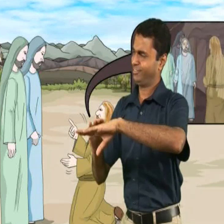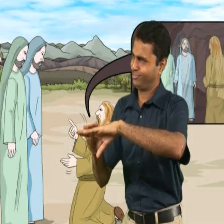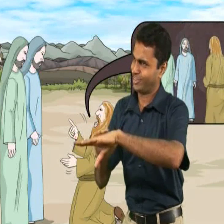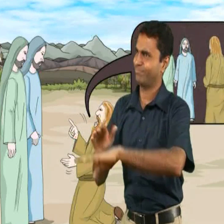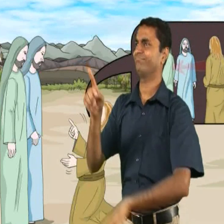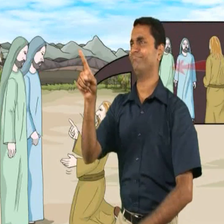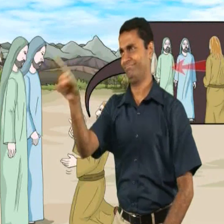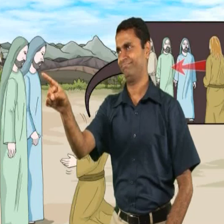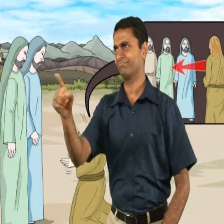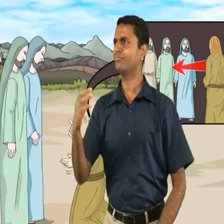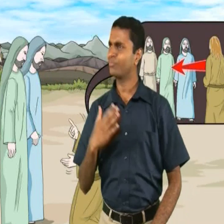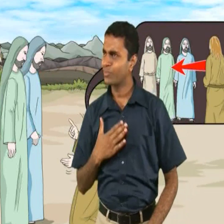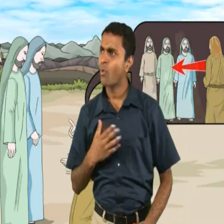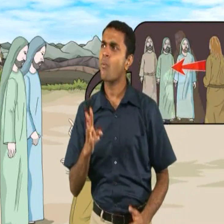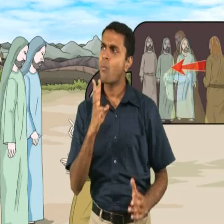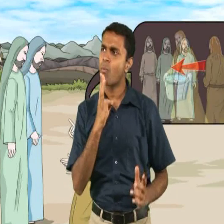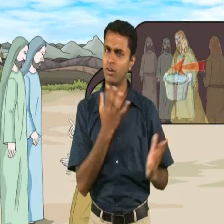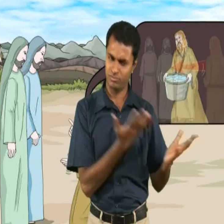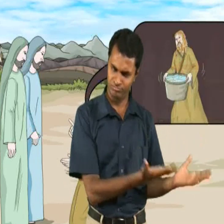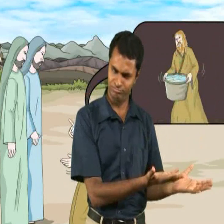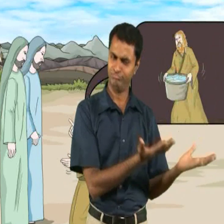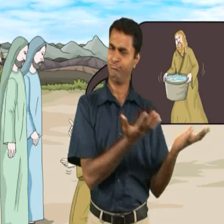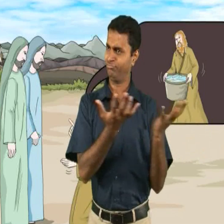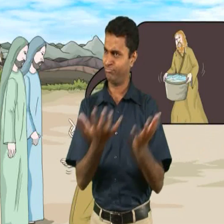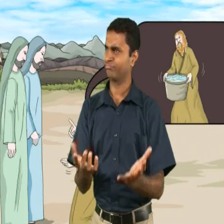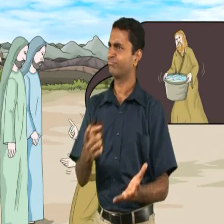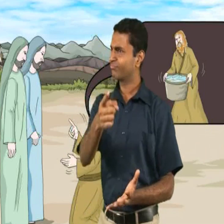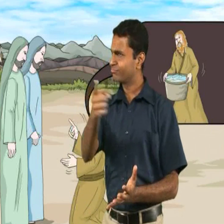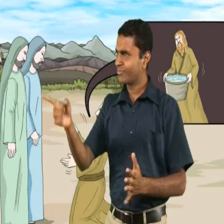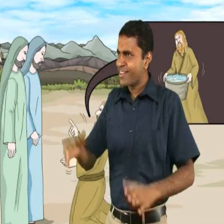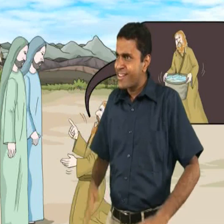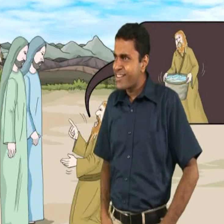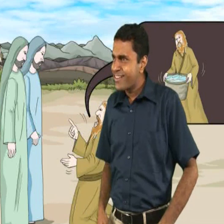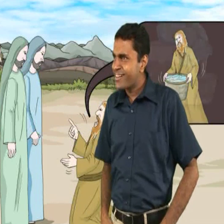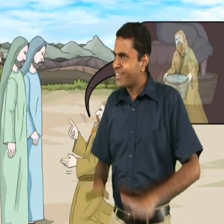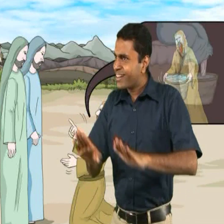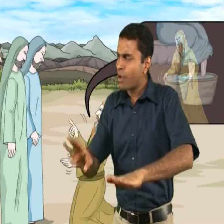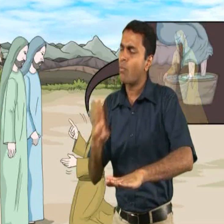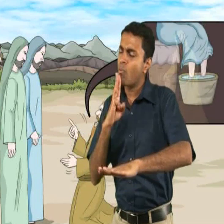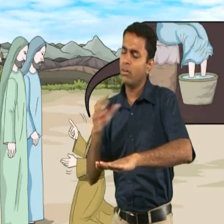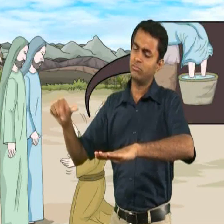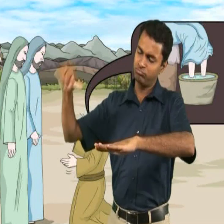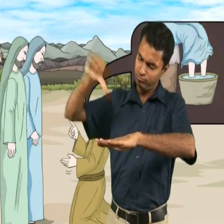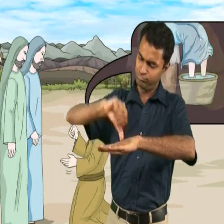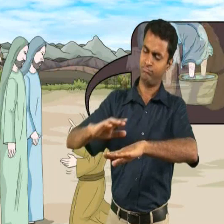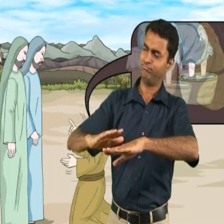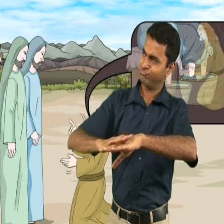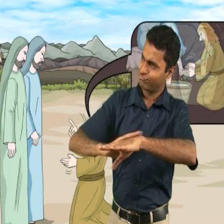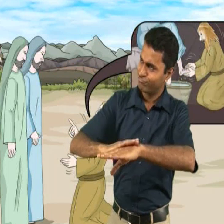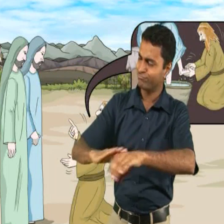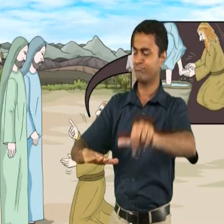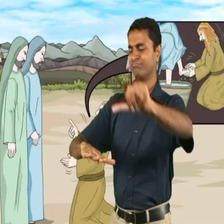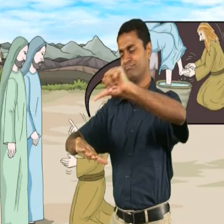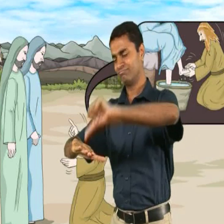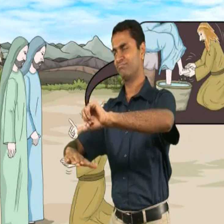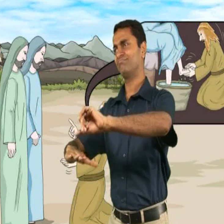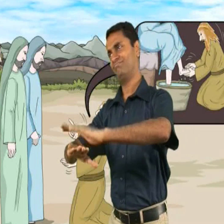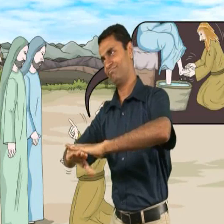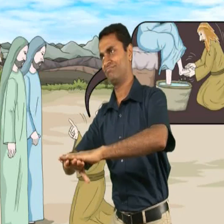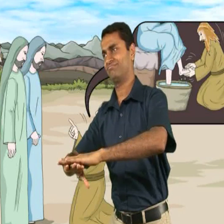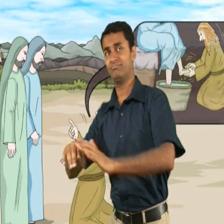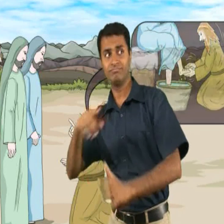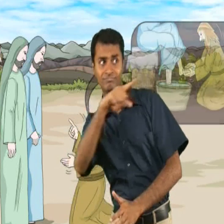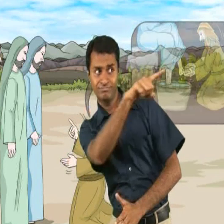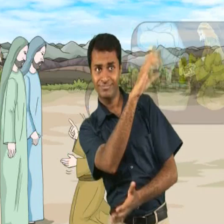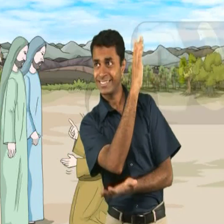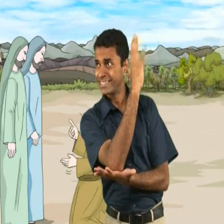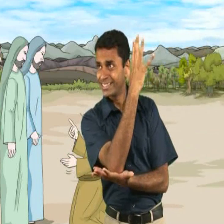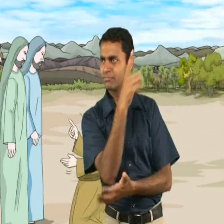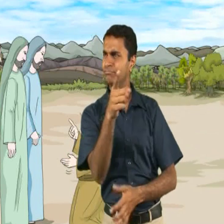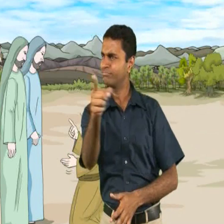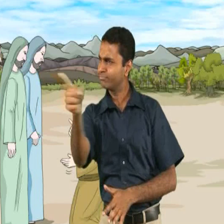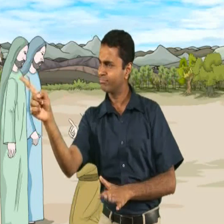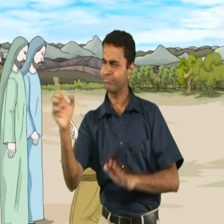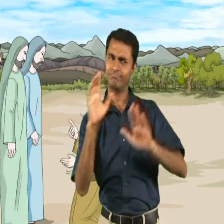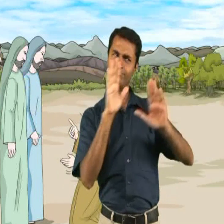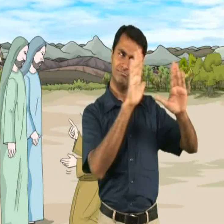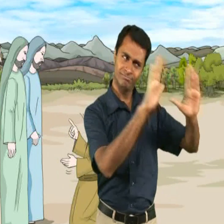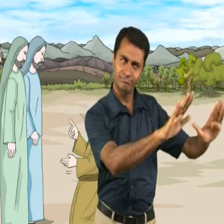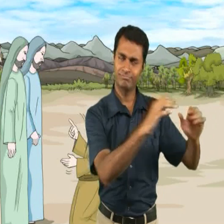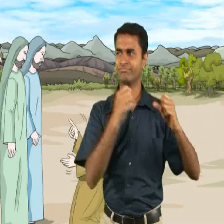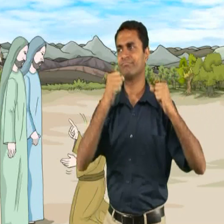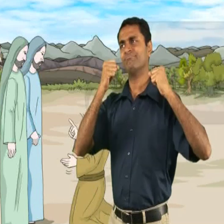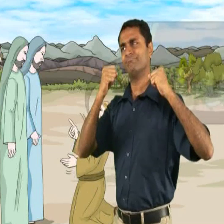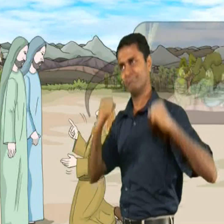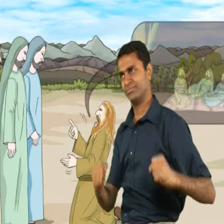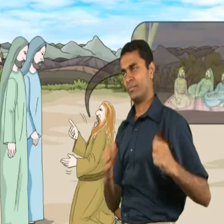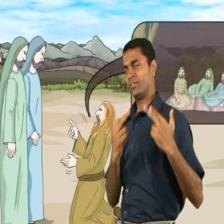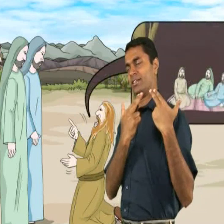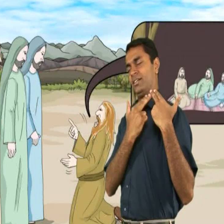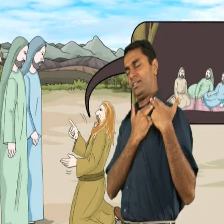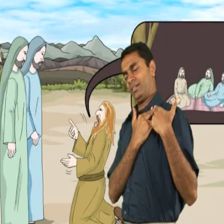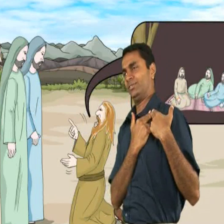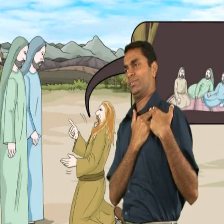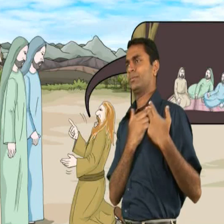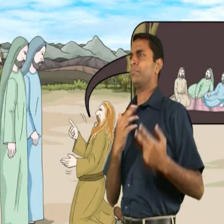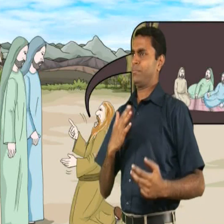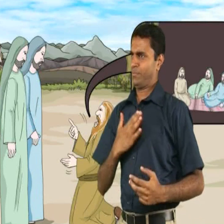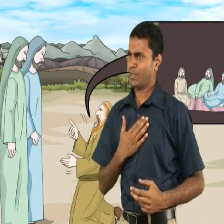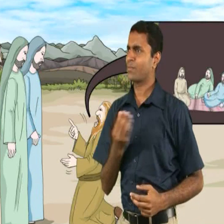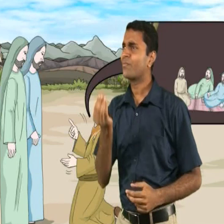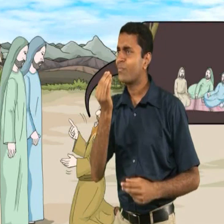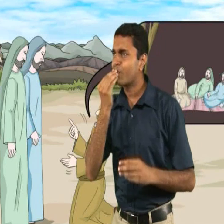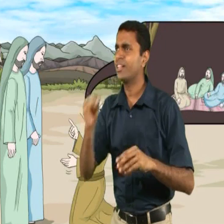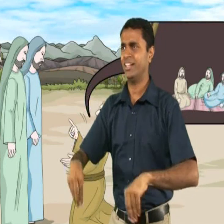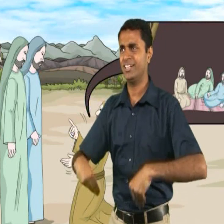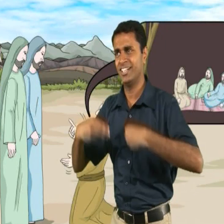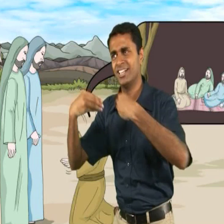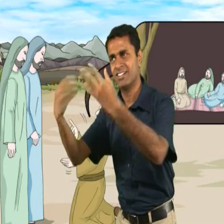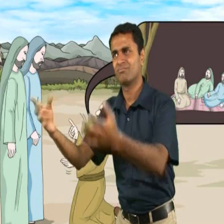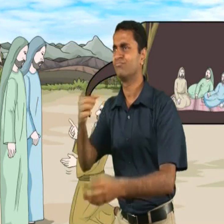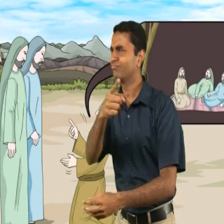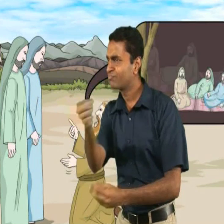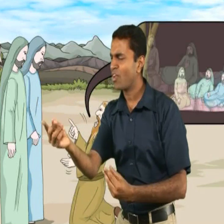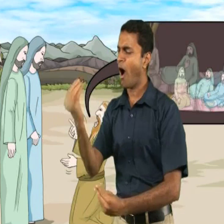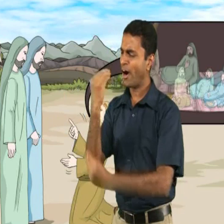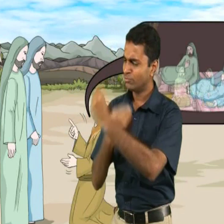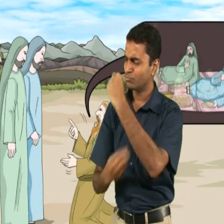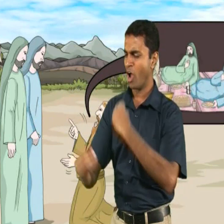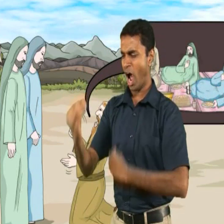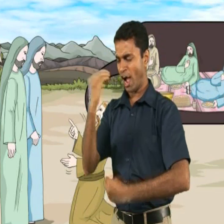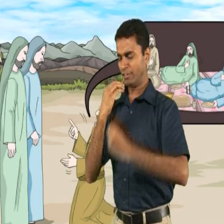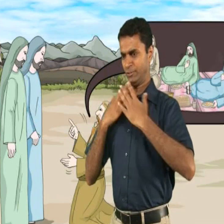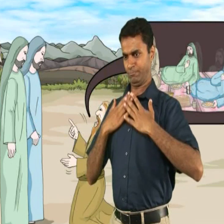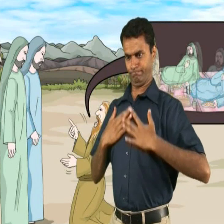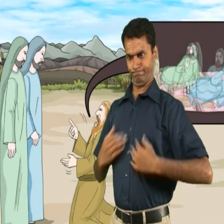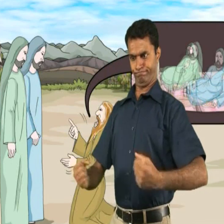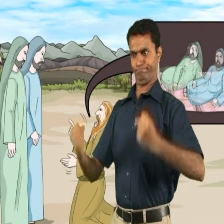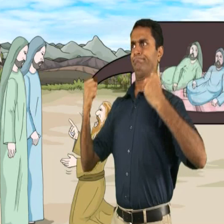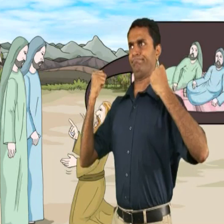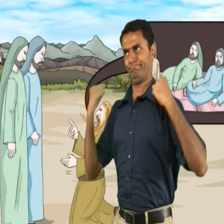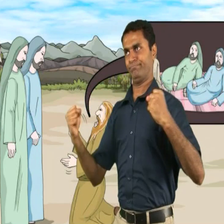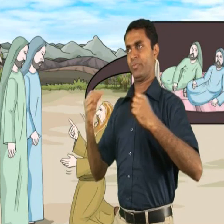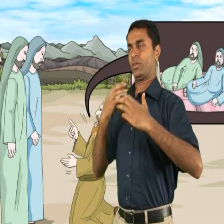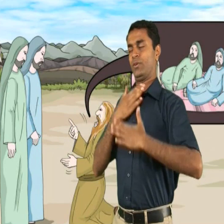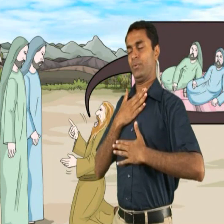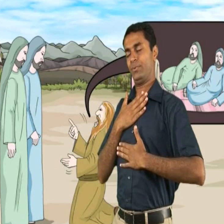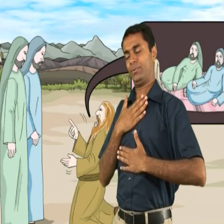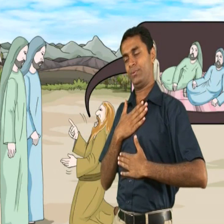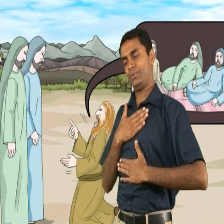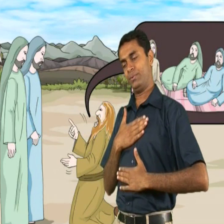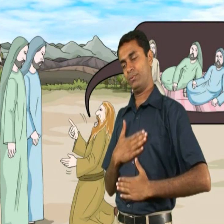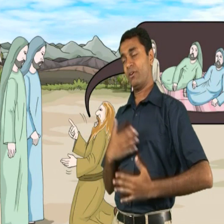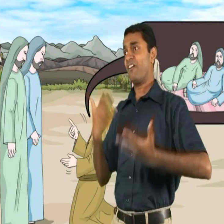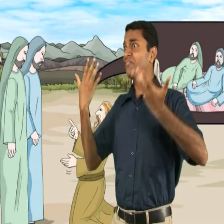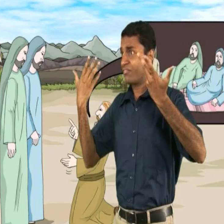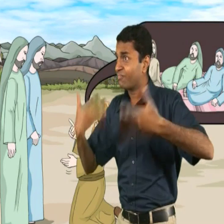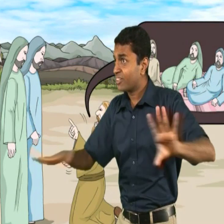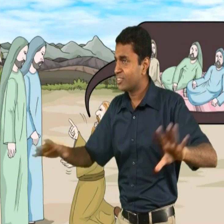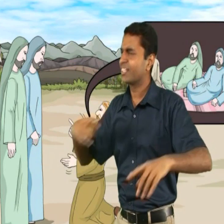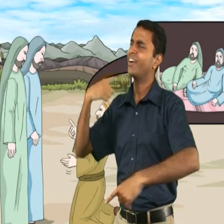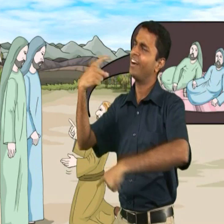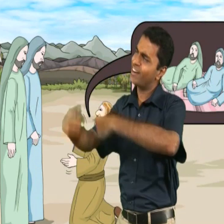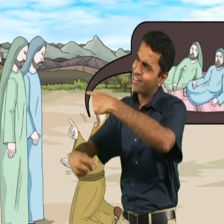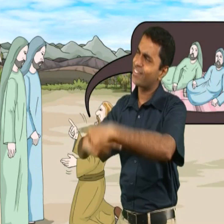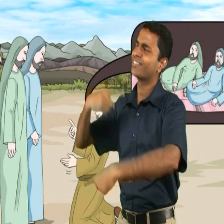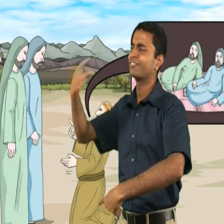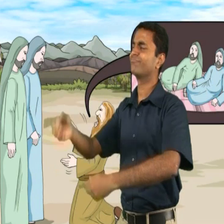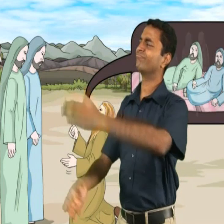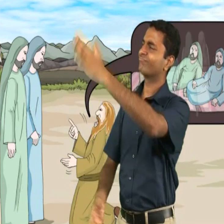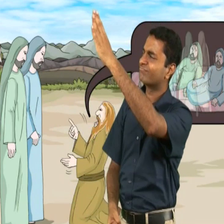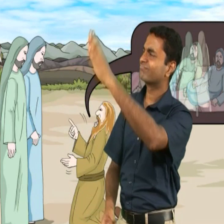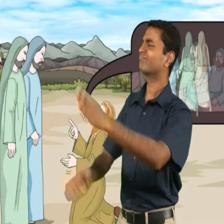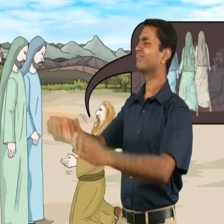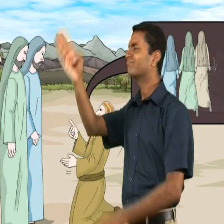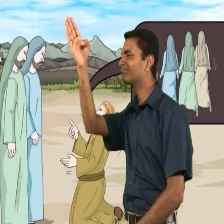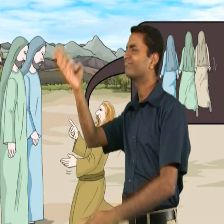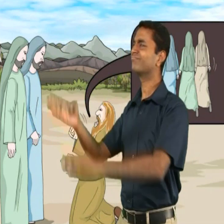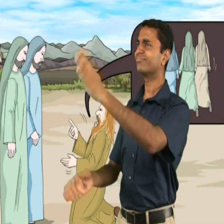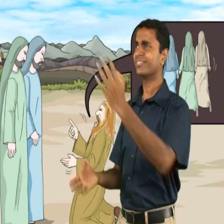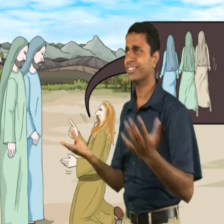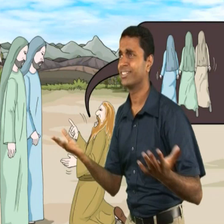Let a little water be brought, that you may wash your feet and rest yourselves under the tree. And I will bring a bit of bread so that you may refresh yourselves. This is why you have passed your servant’s way.